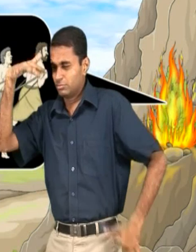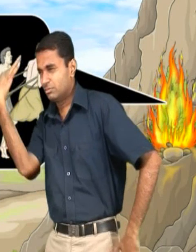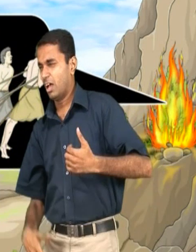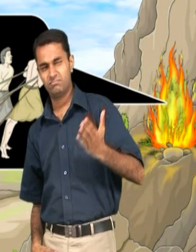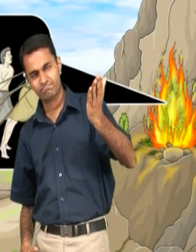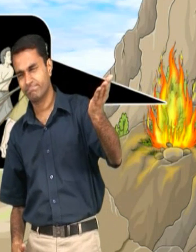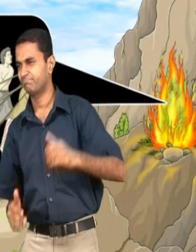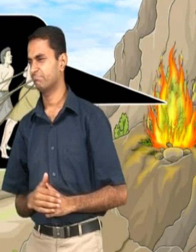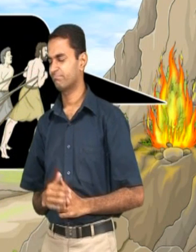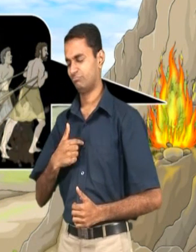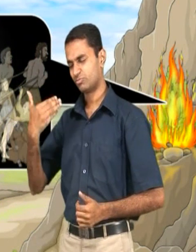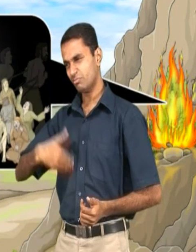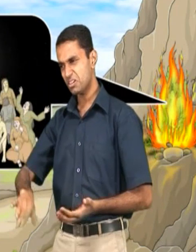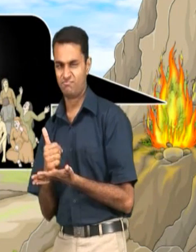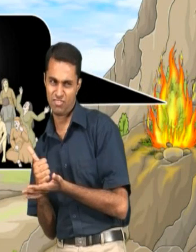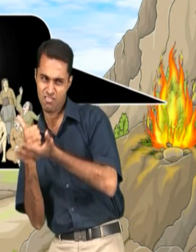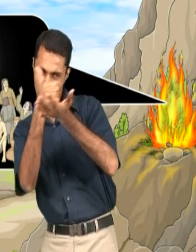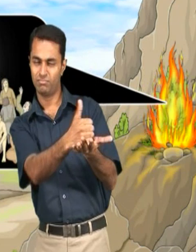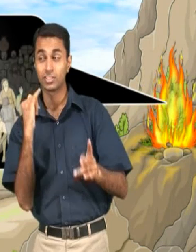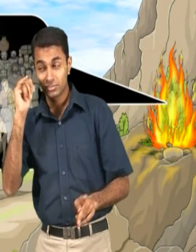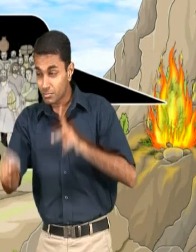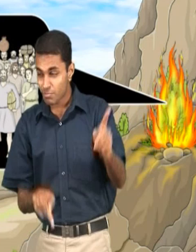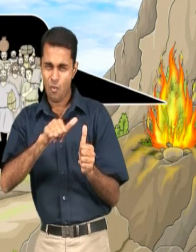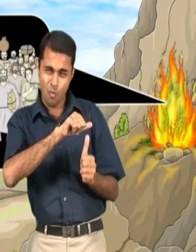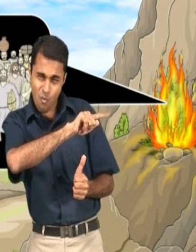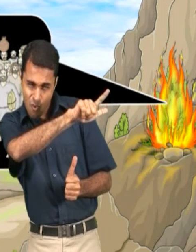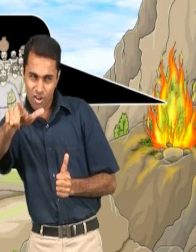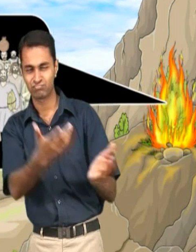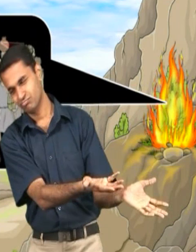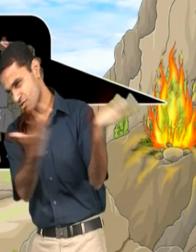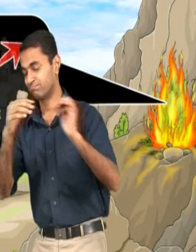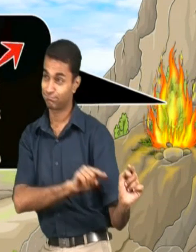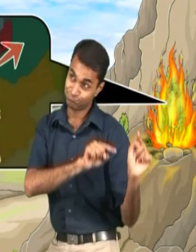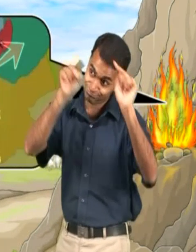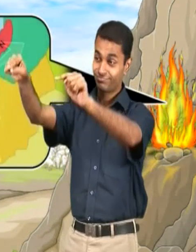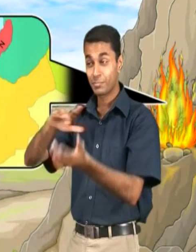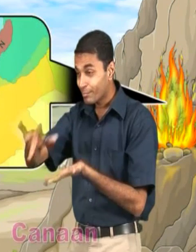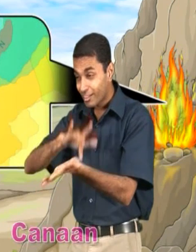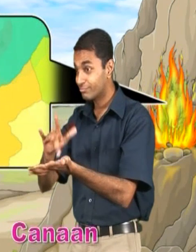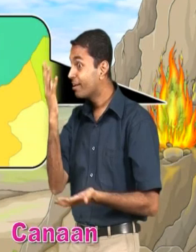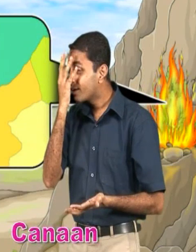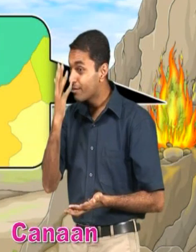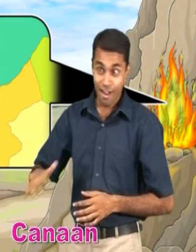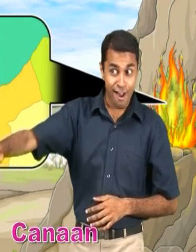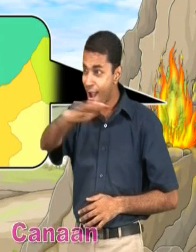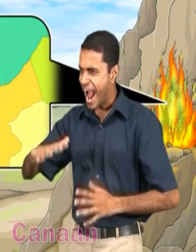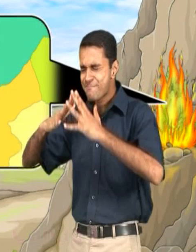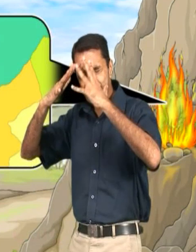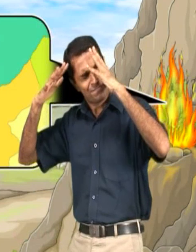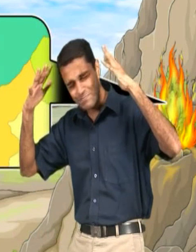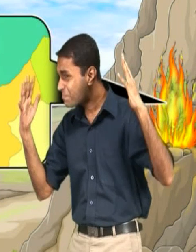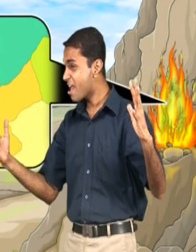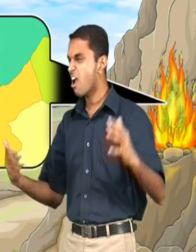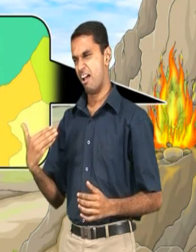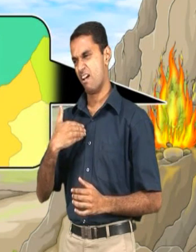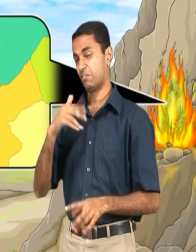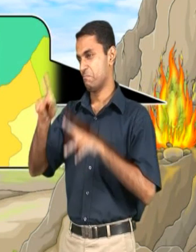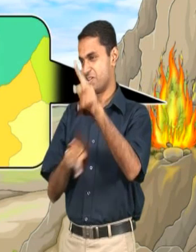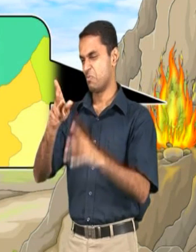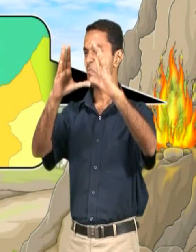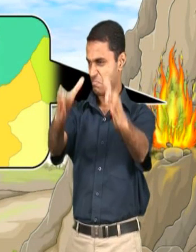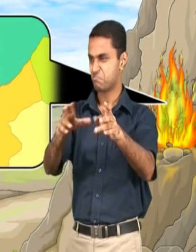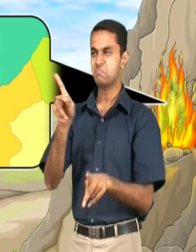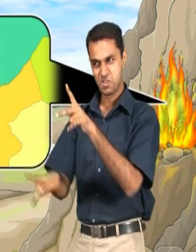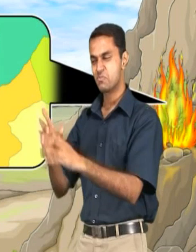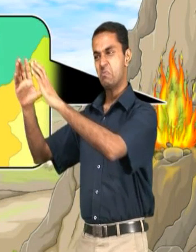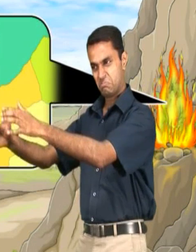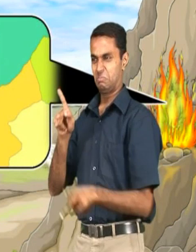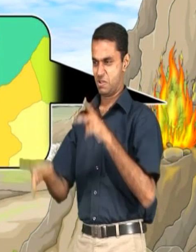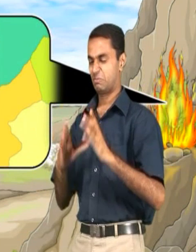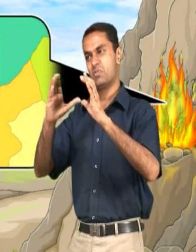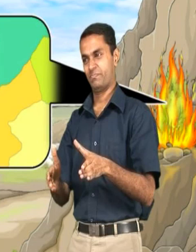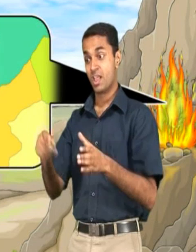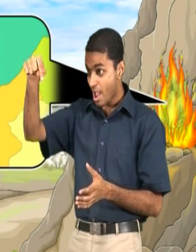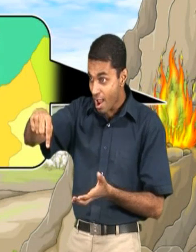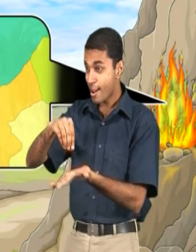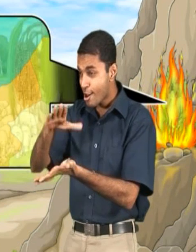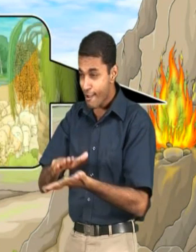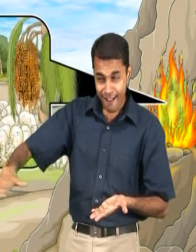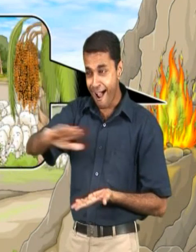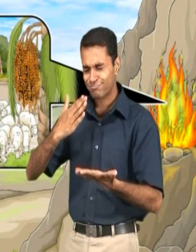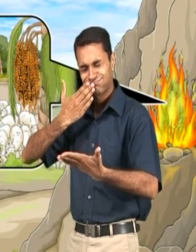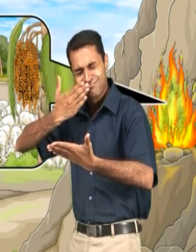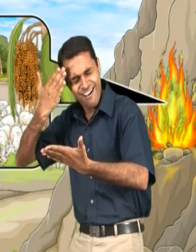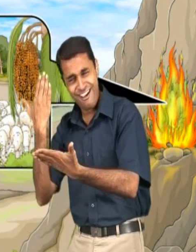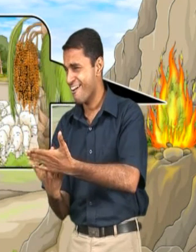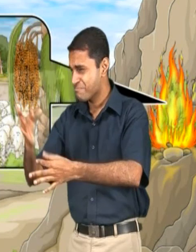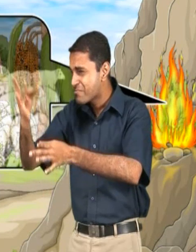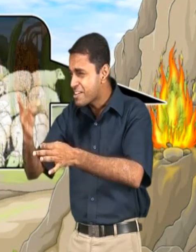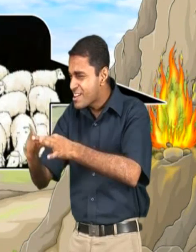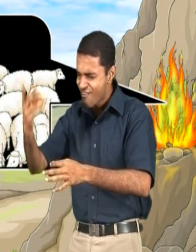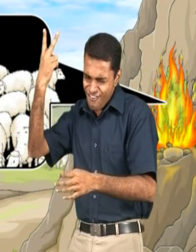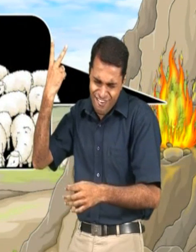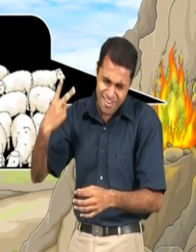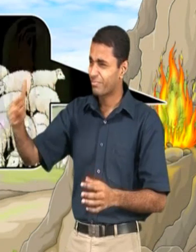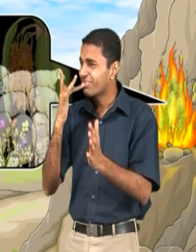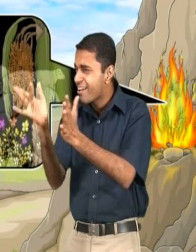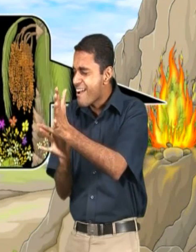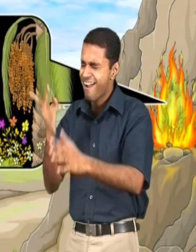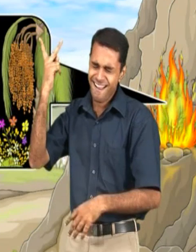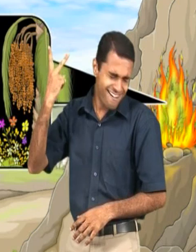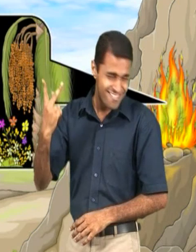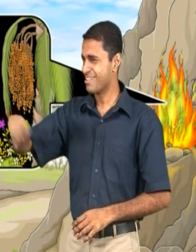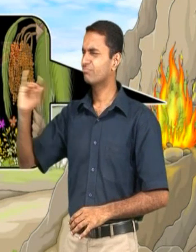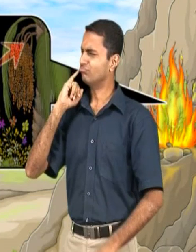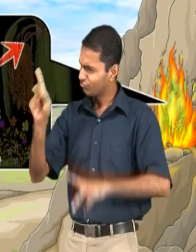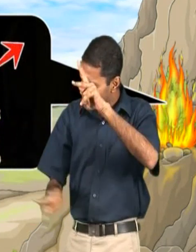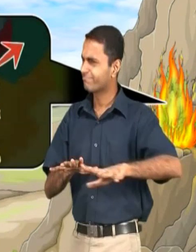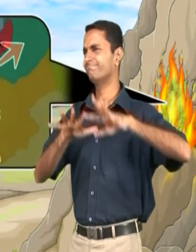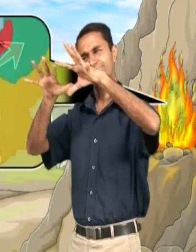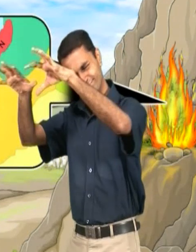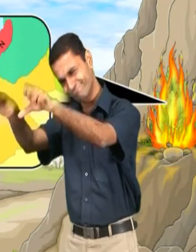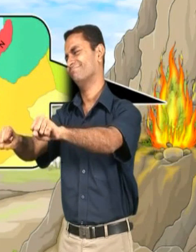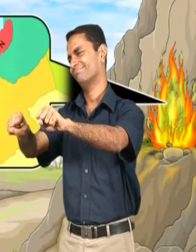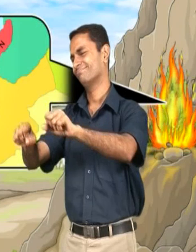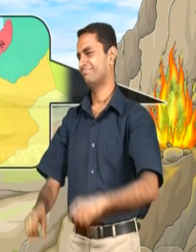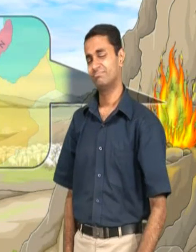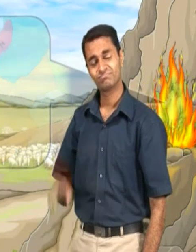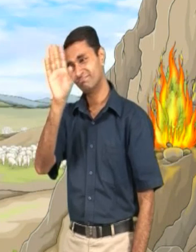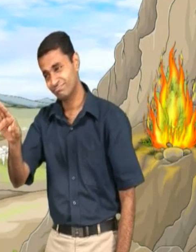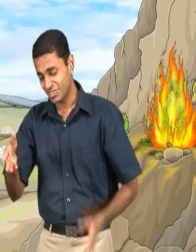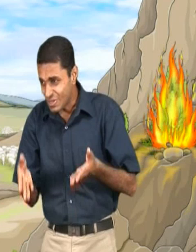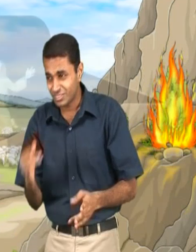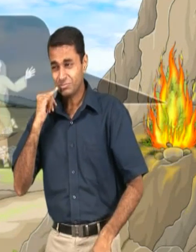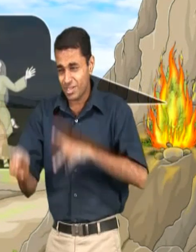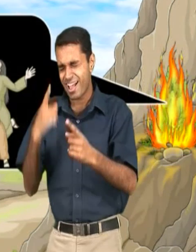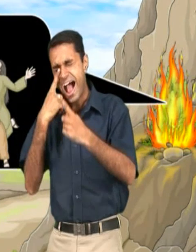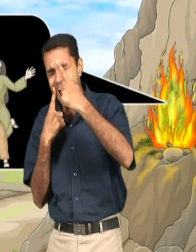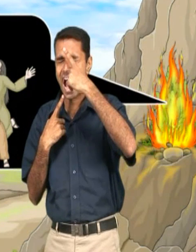I have come down to rescue them from the hand of the Egyptians and to bring them up out of that land to a good and spacious land, a land flowing with milk and honey—the home of the Canaanites, Hittites, Amorites, Perizzites, Hivites, and Jebusites.